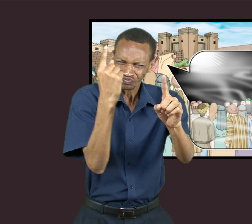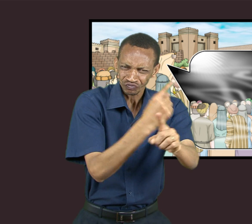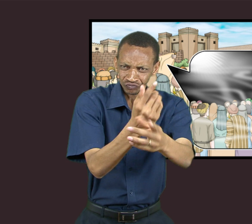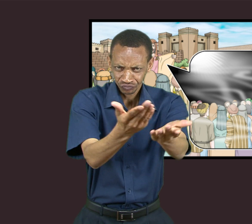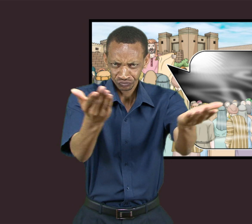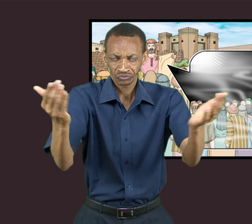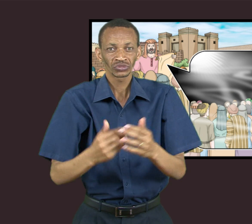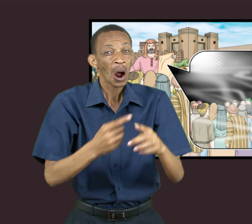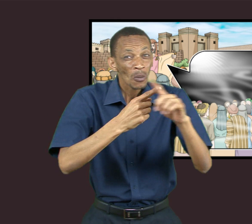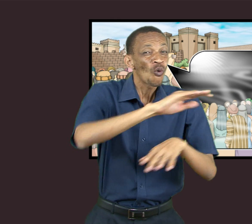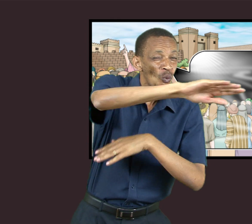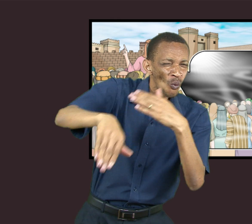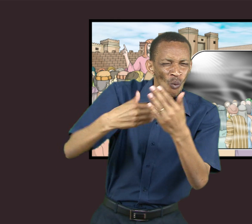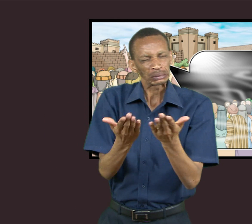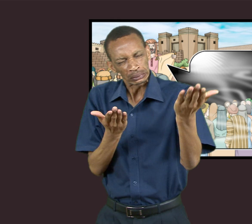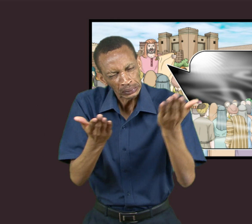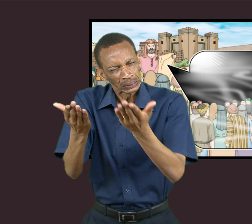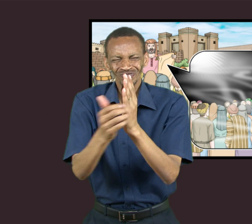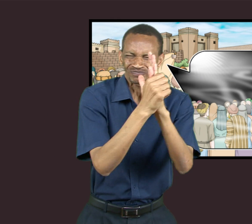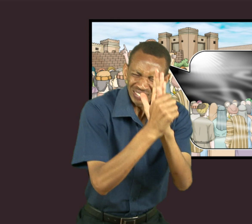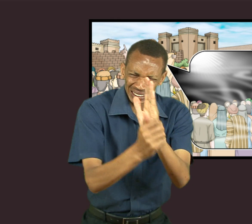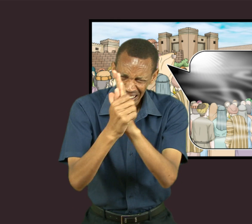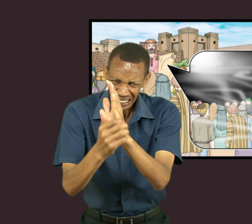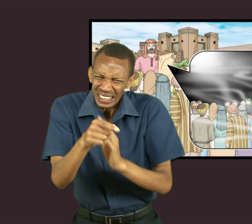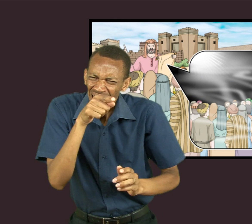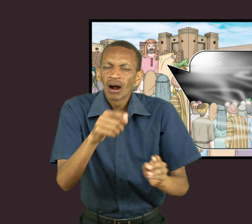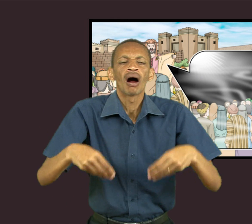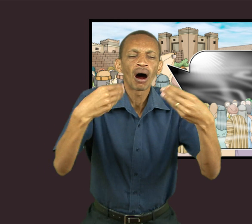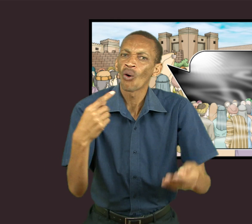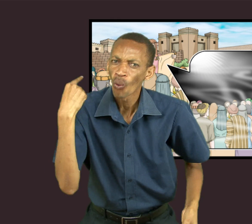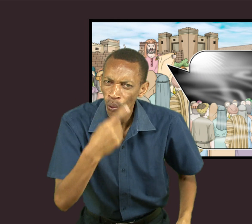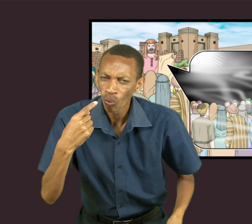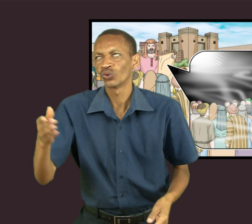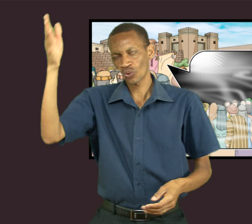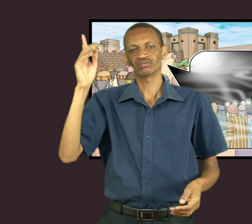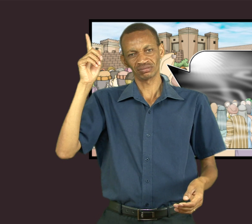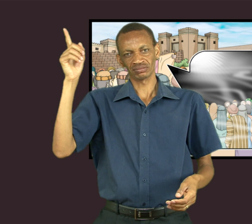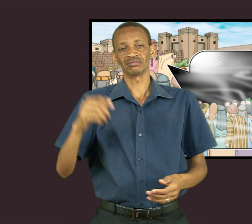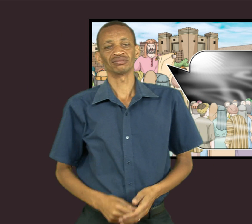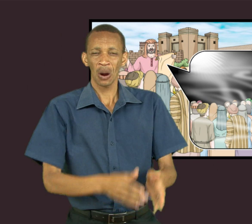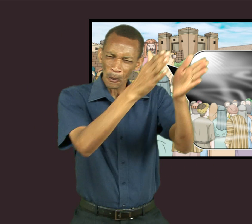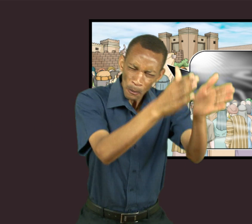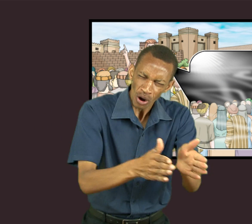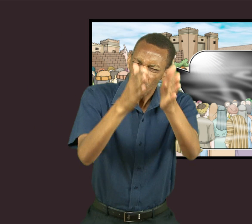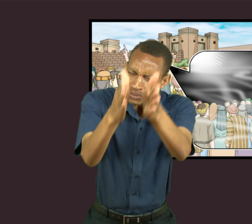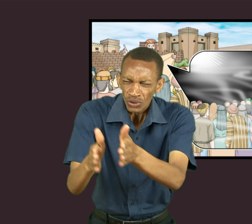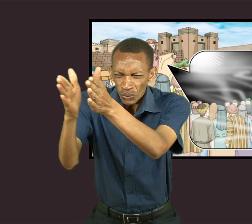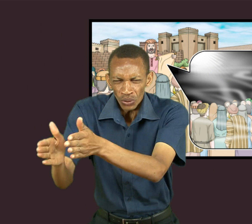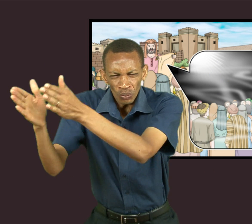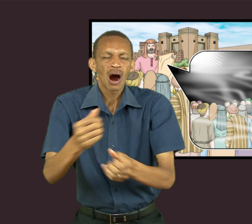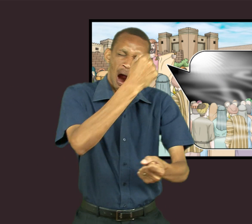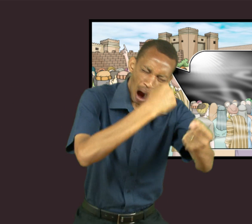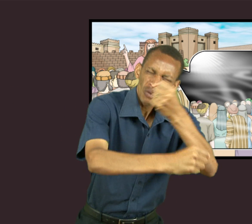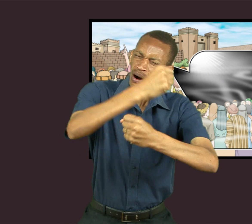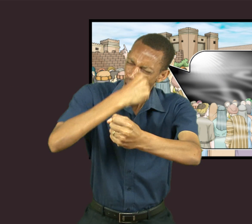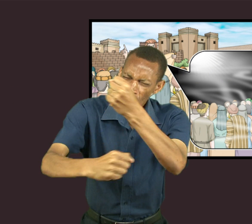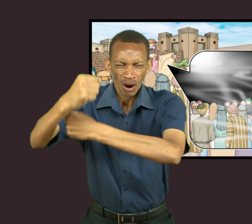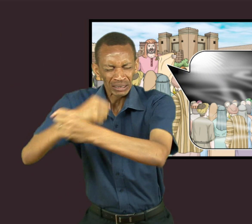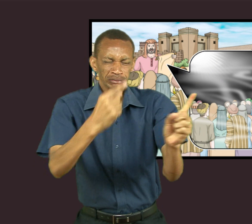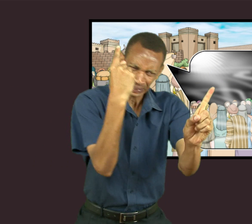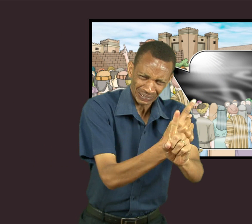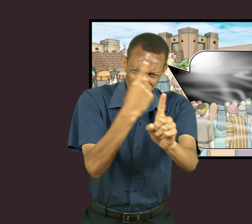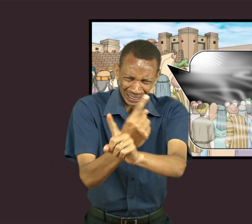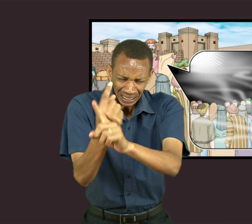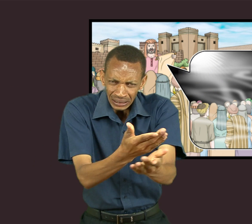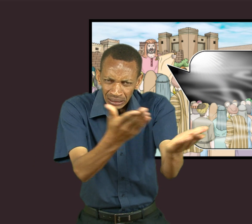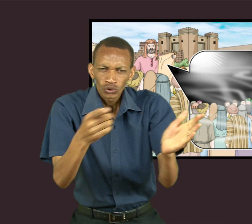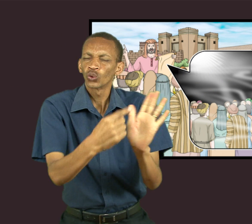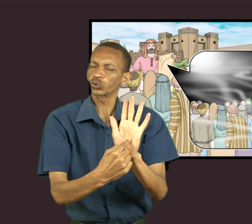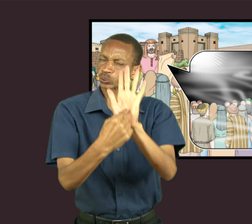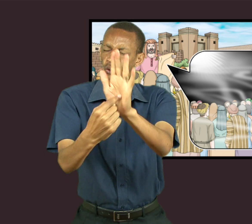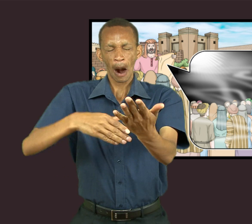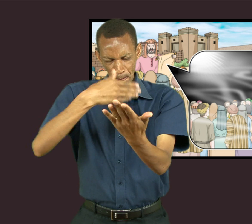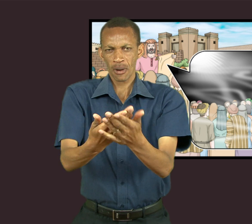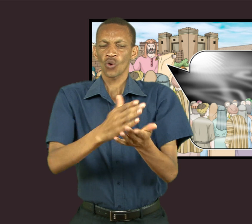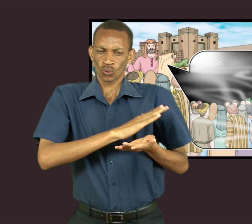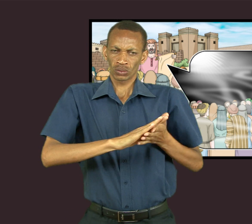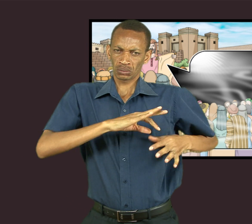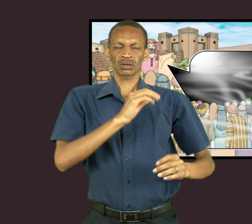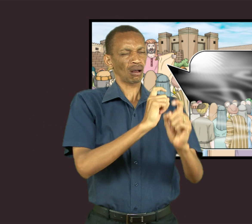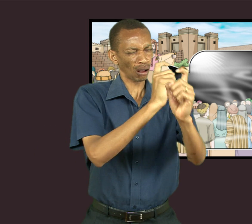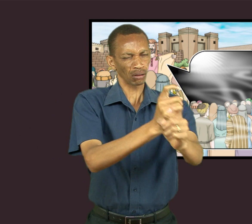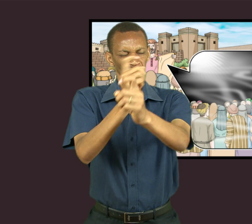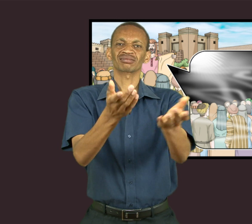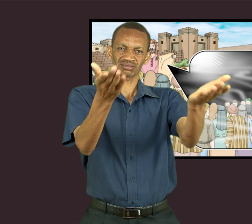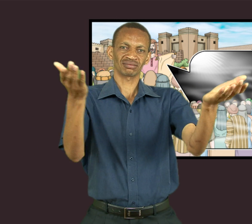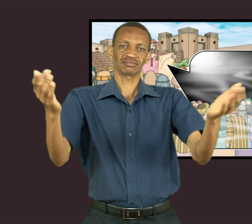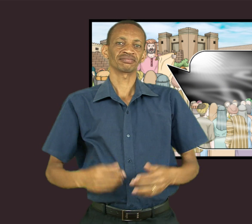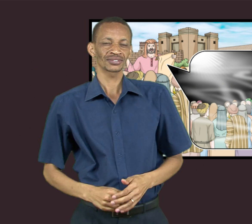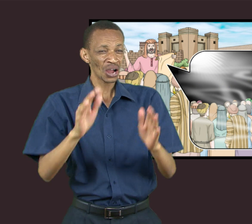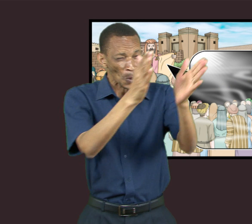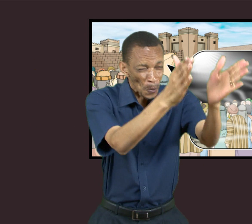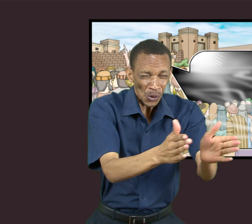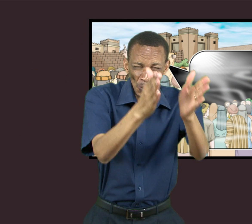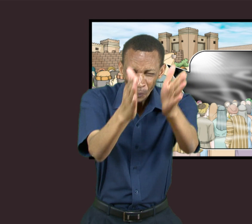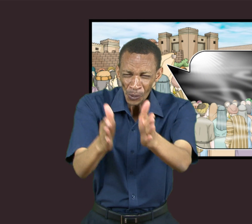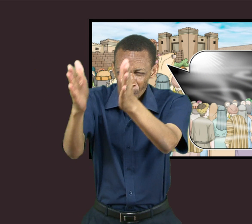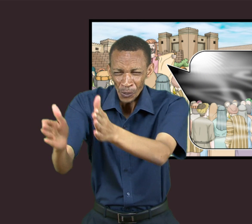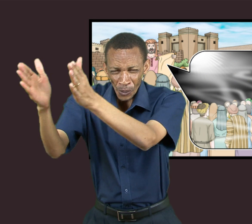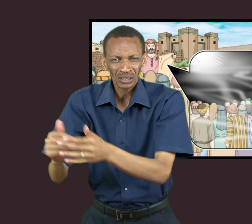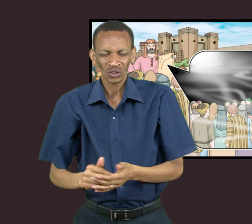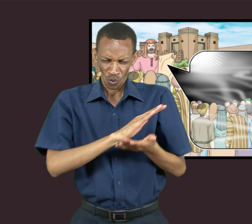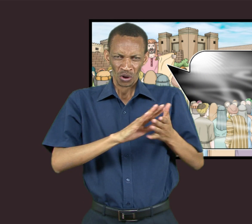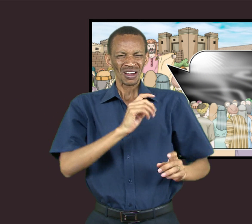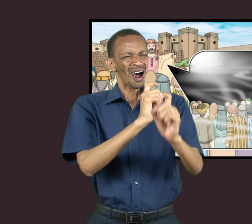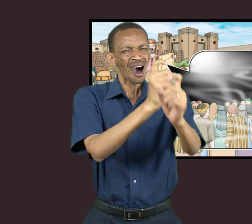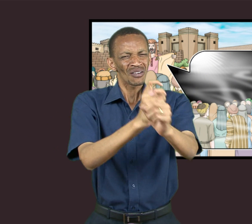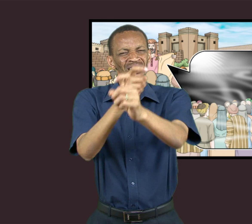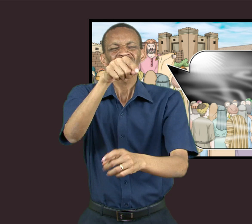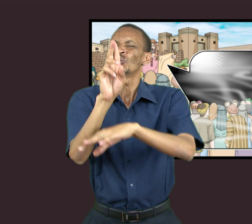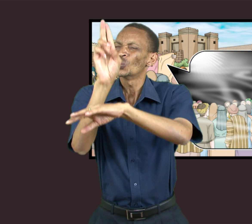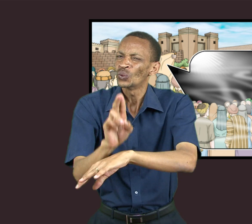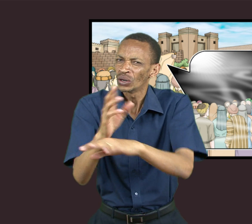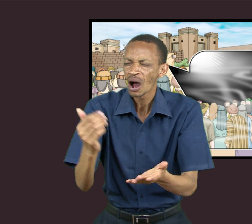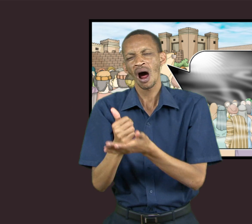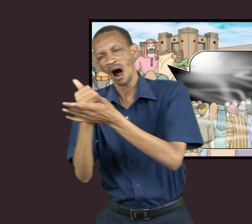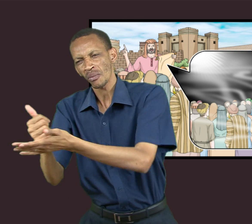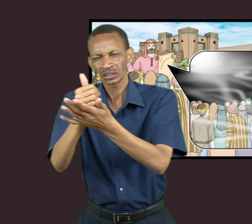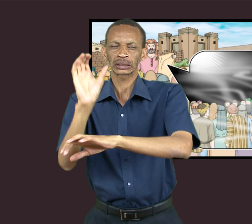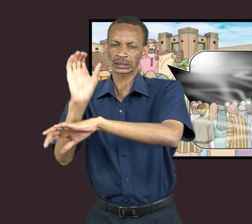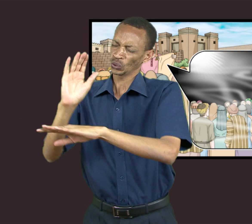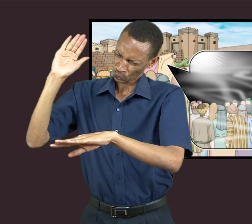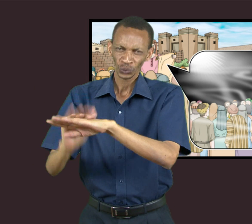Now to each one the manifestation of the Spirit is given for the common good.